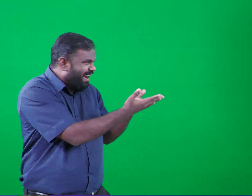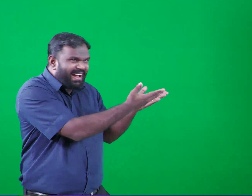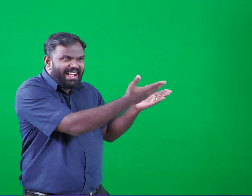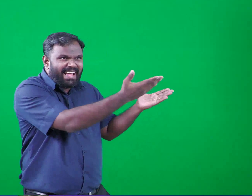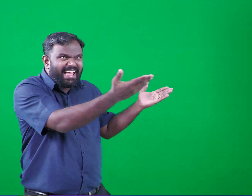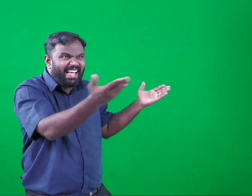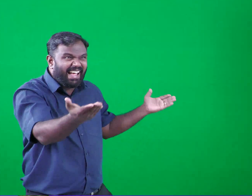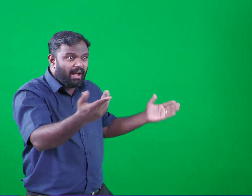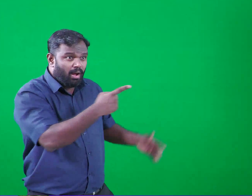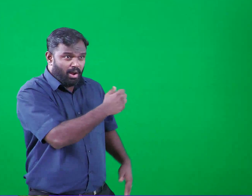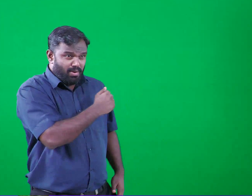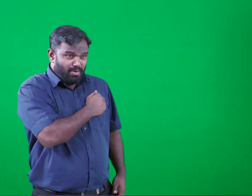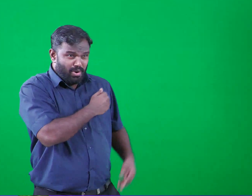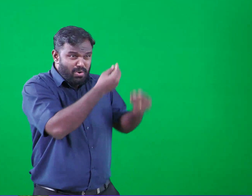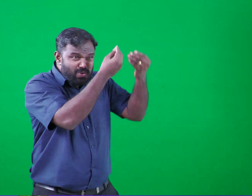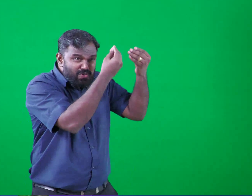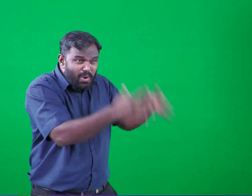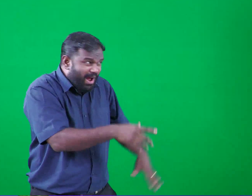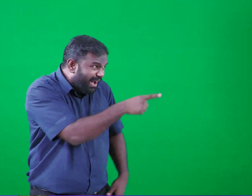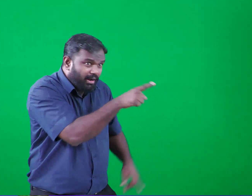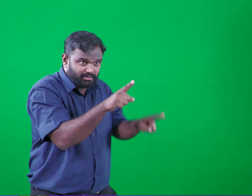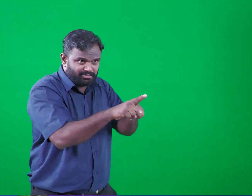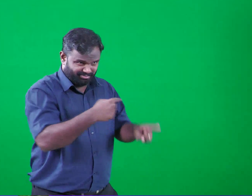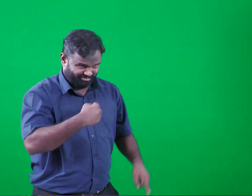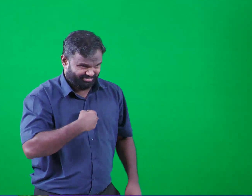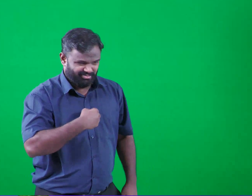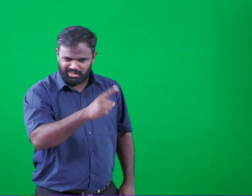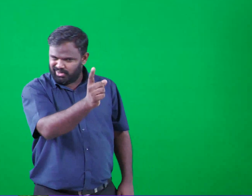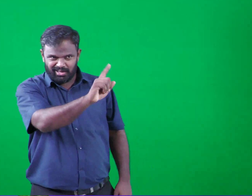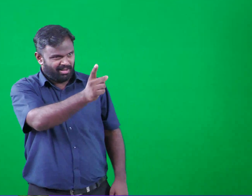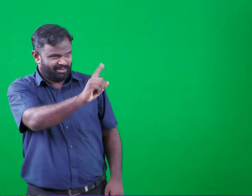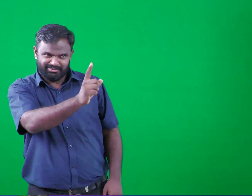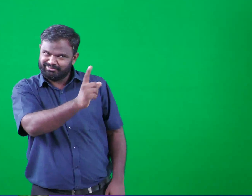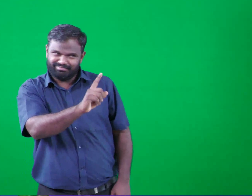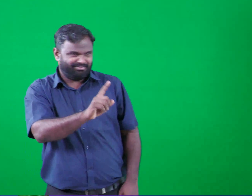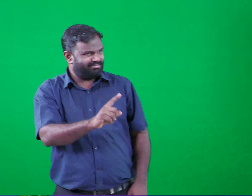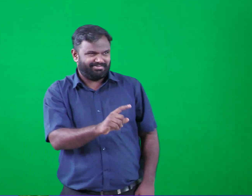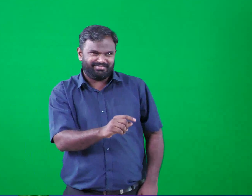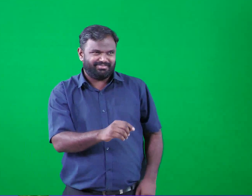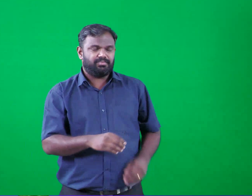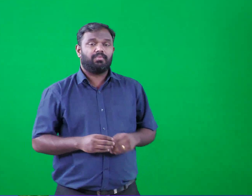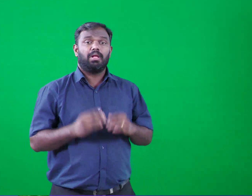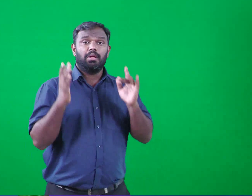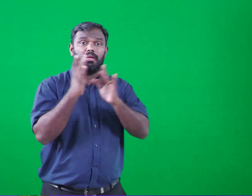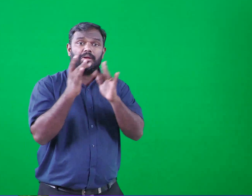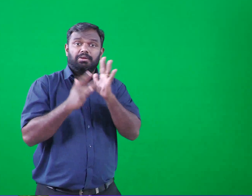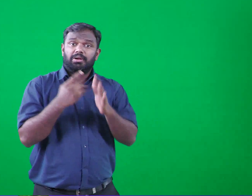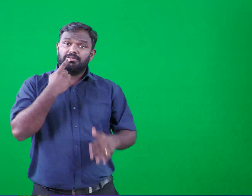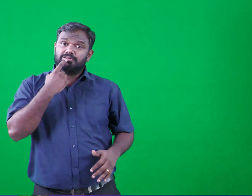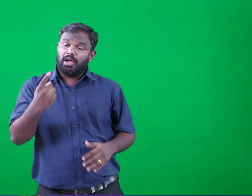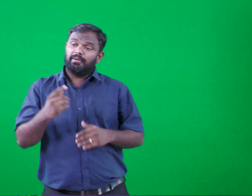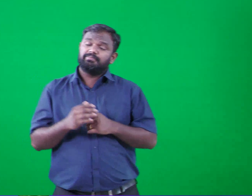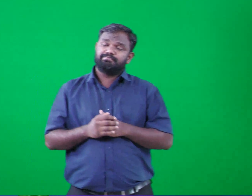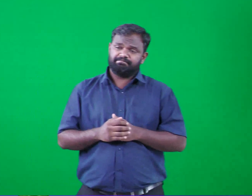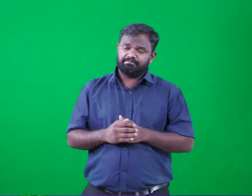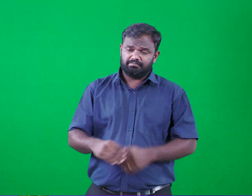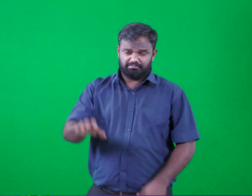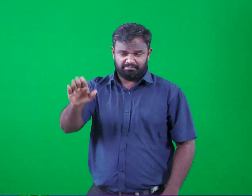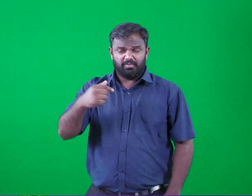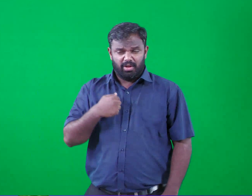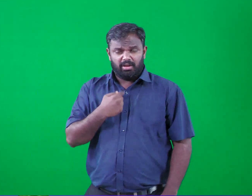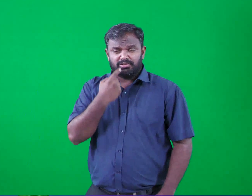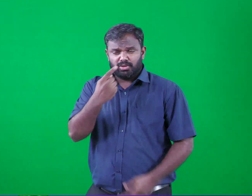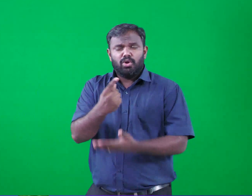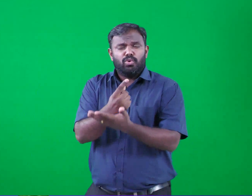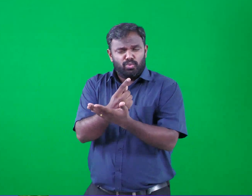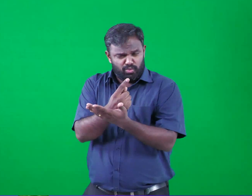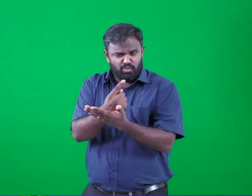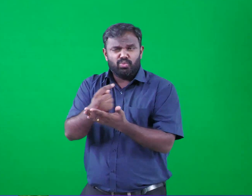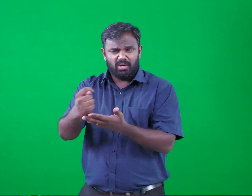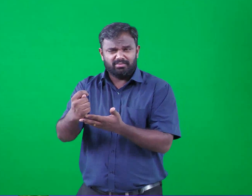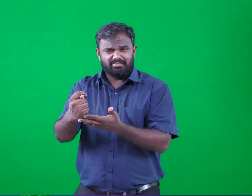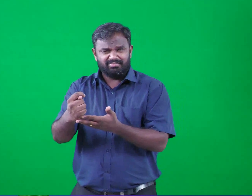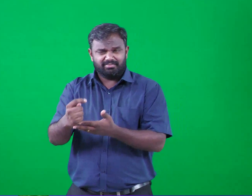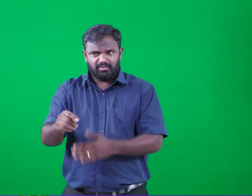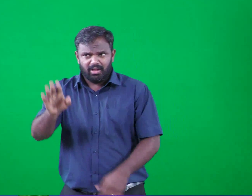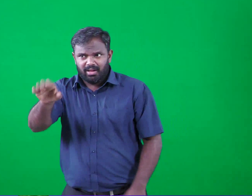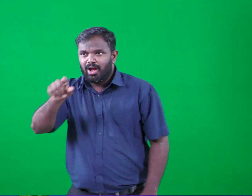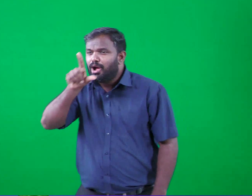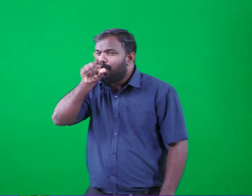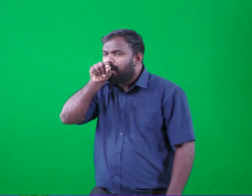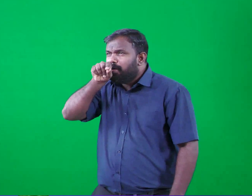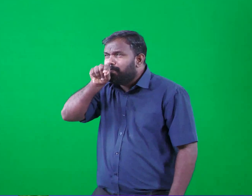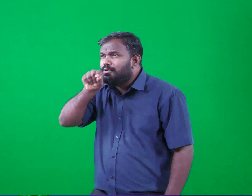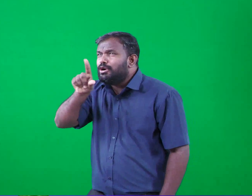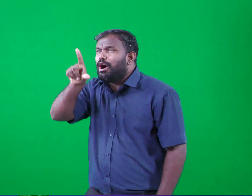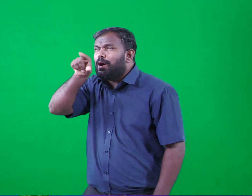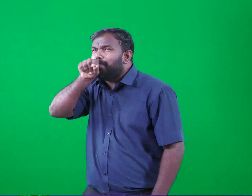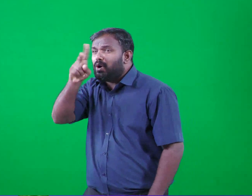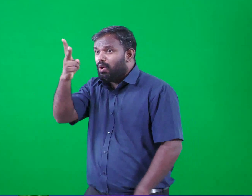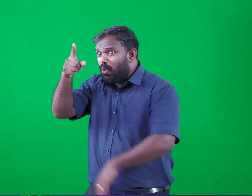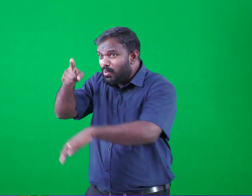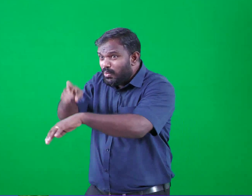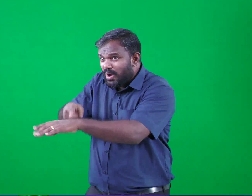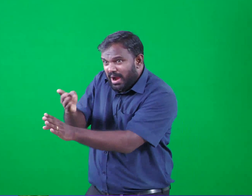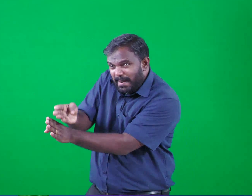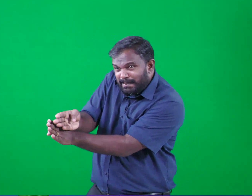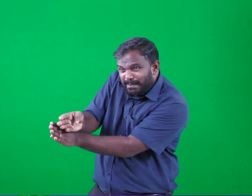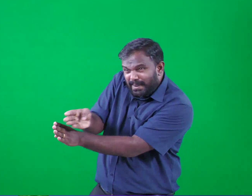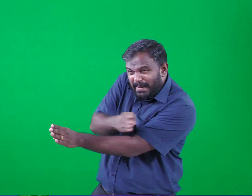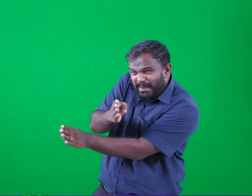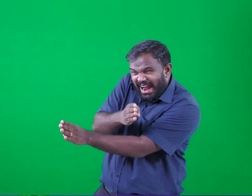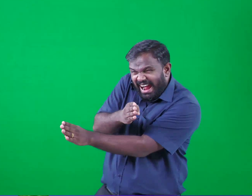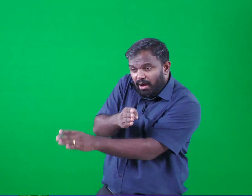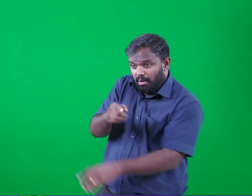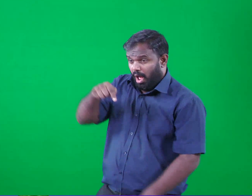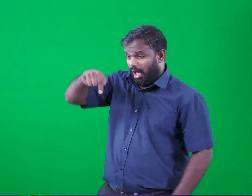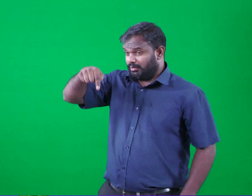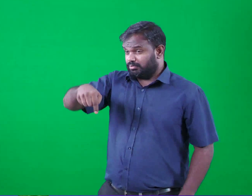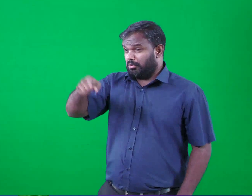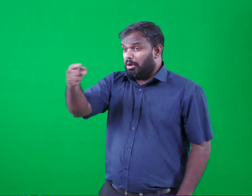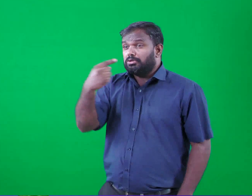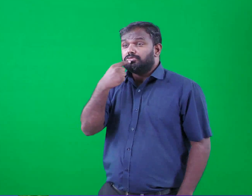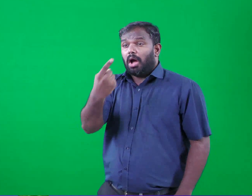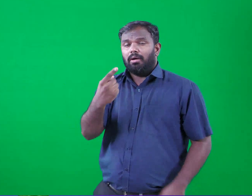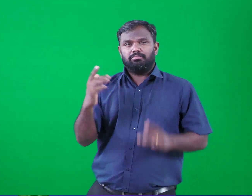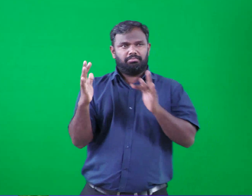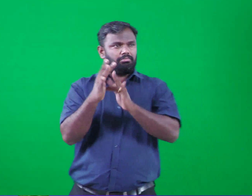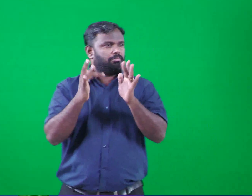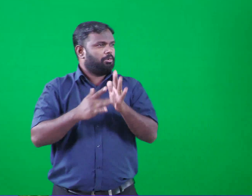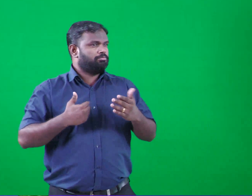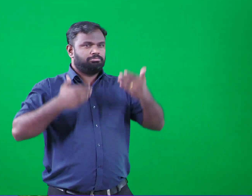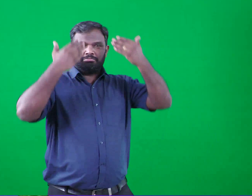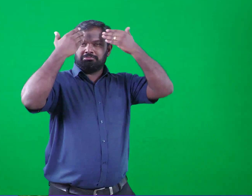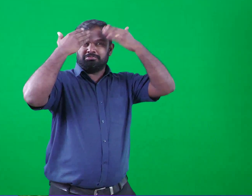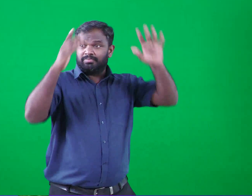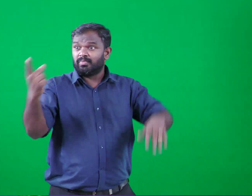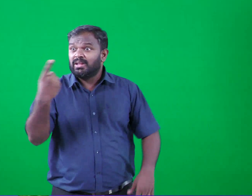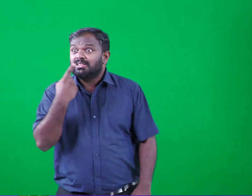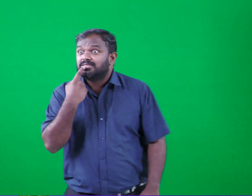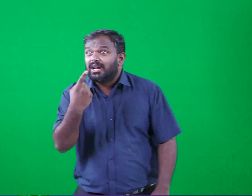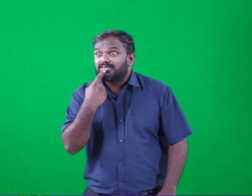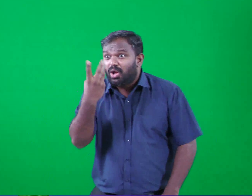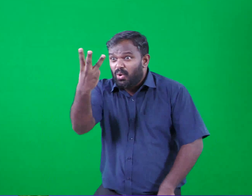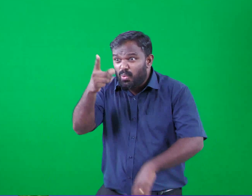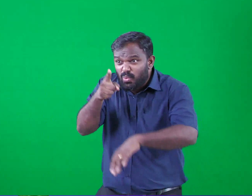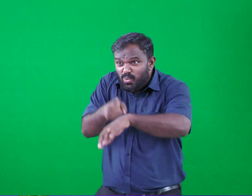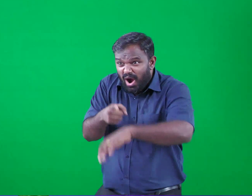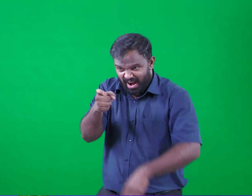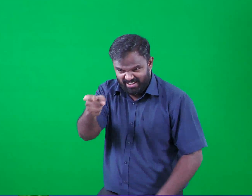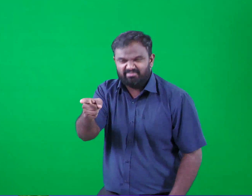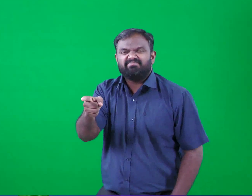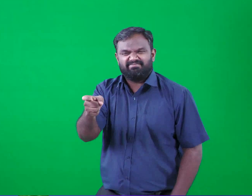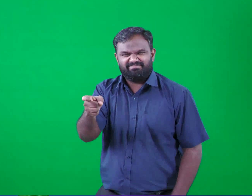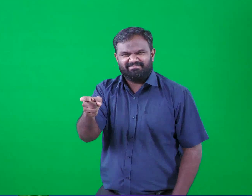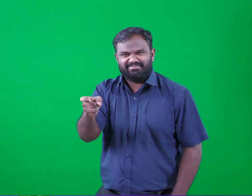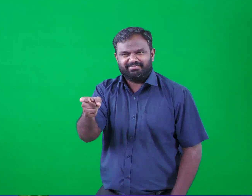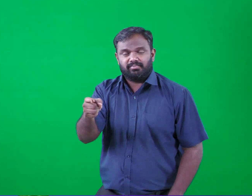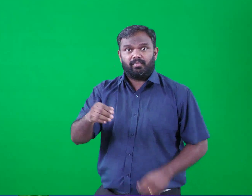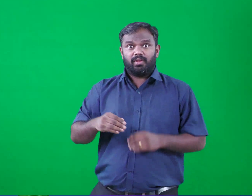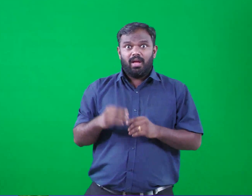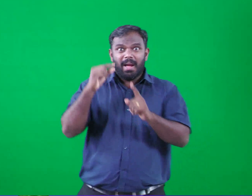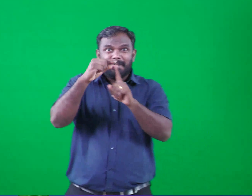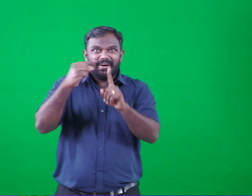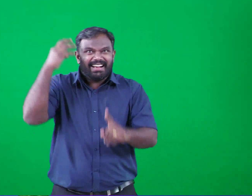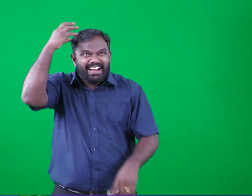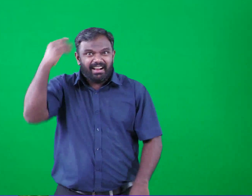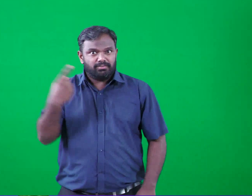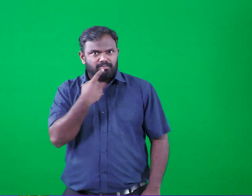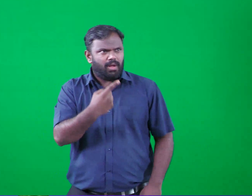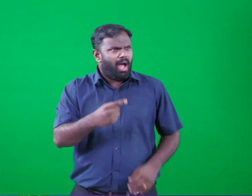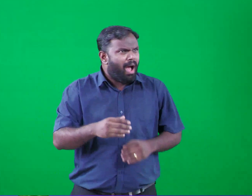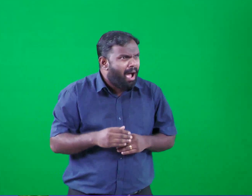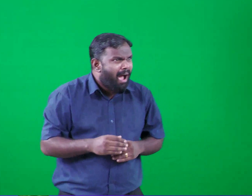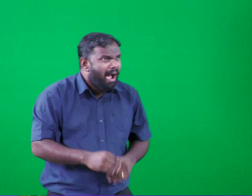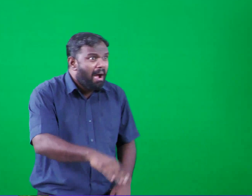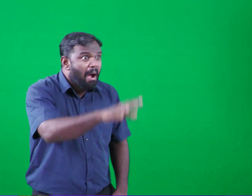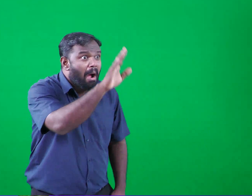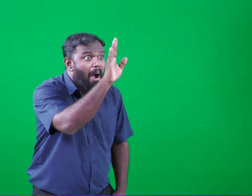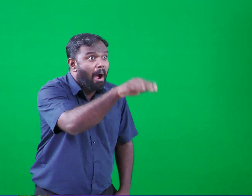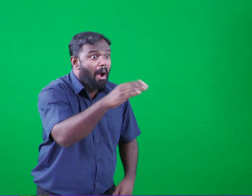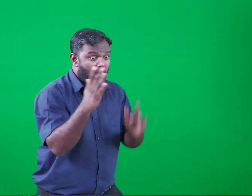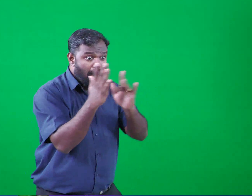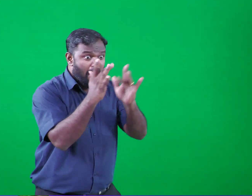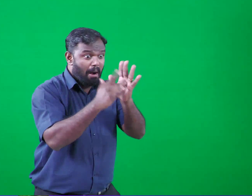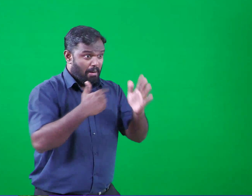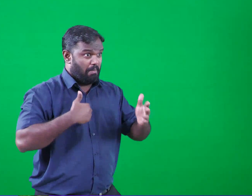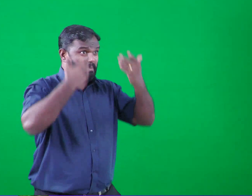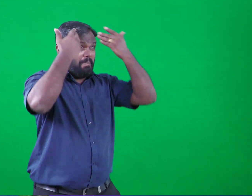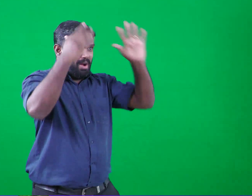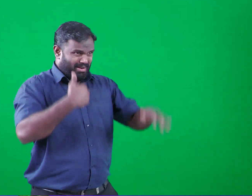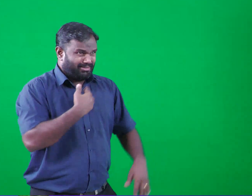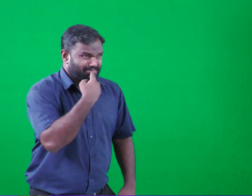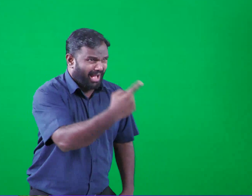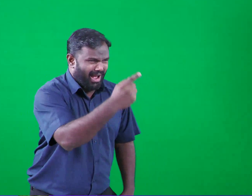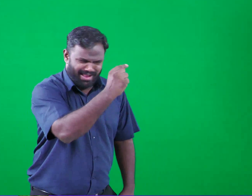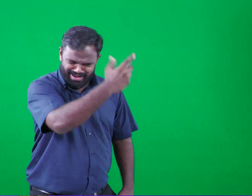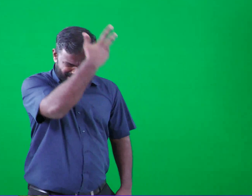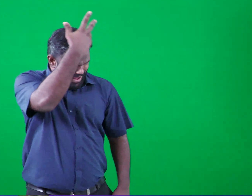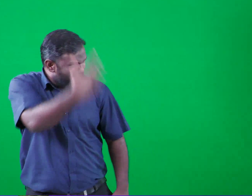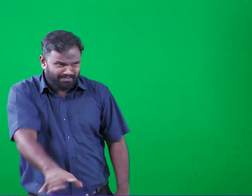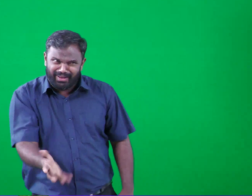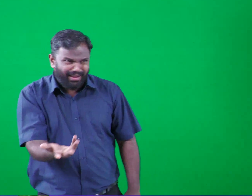"Truly I tell you," Jesus replied, "this very night, before the rooster crows twice, you will deny Me three times."